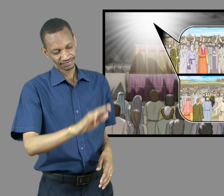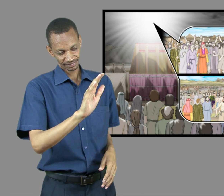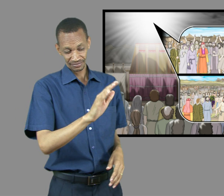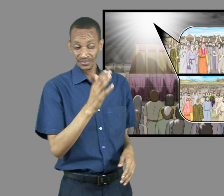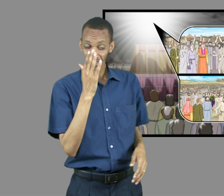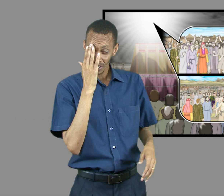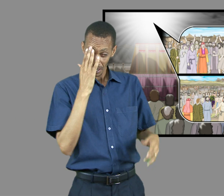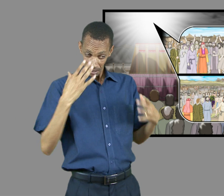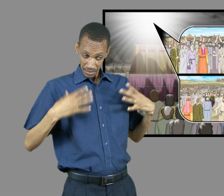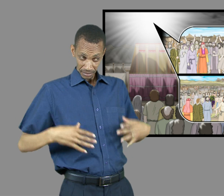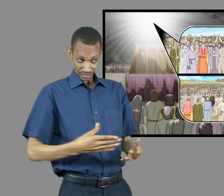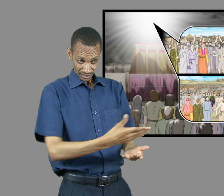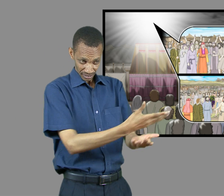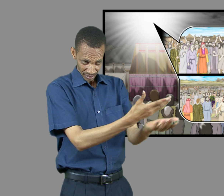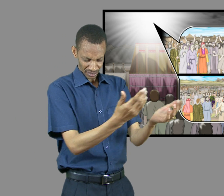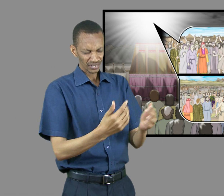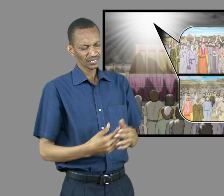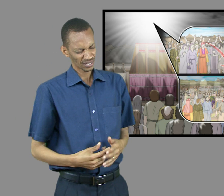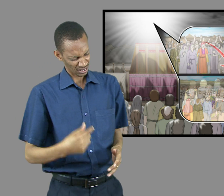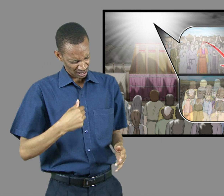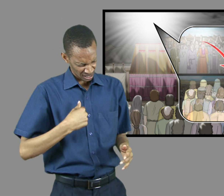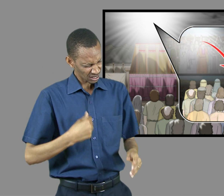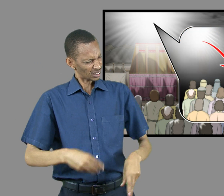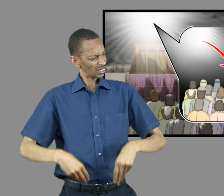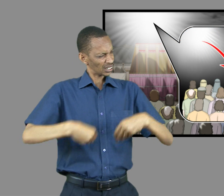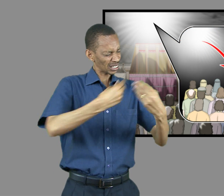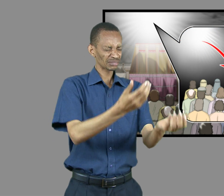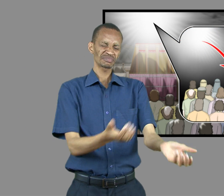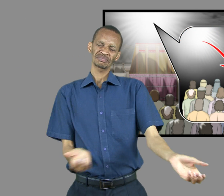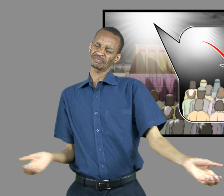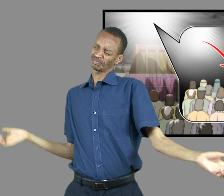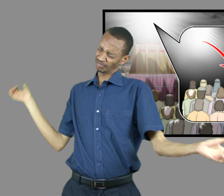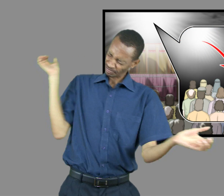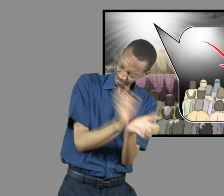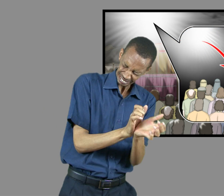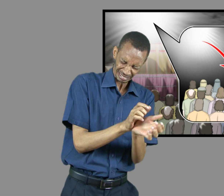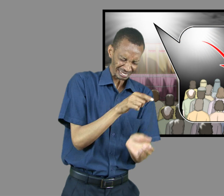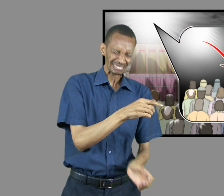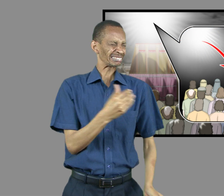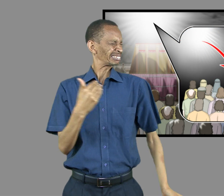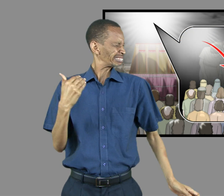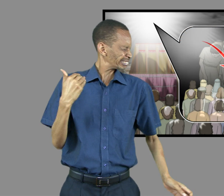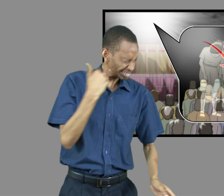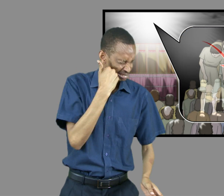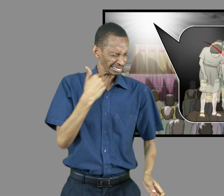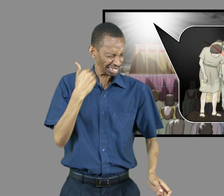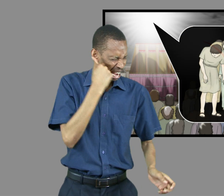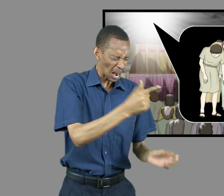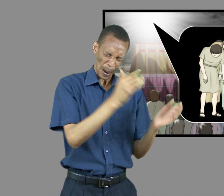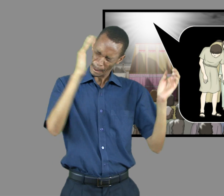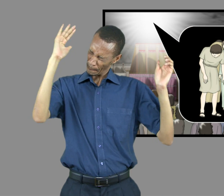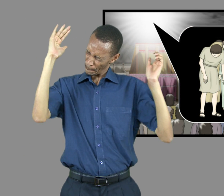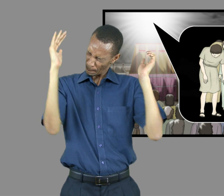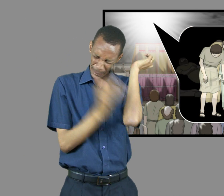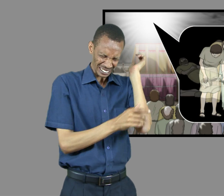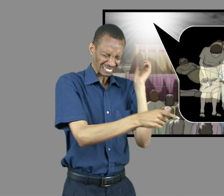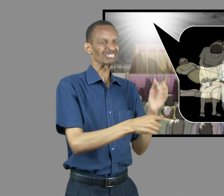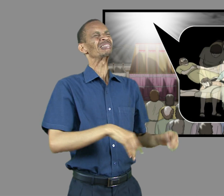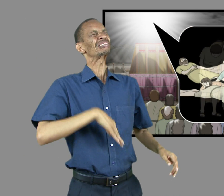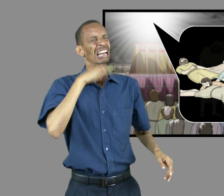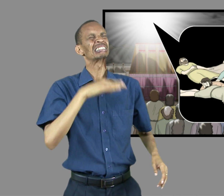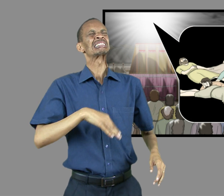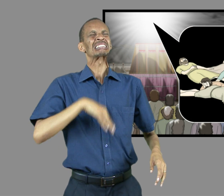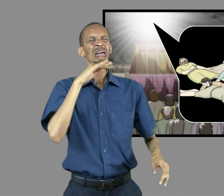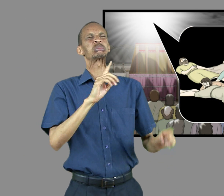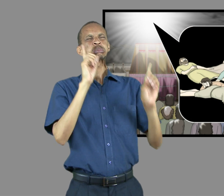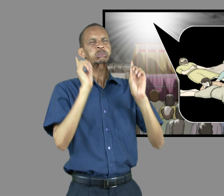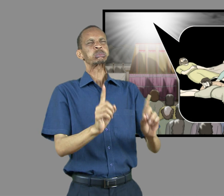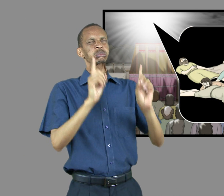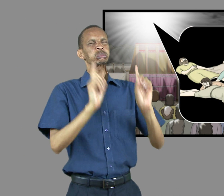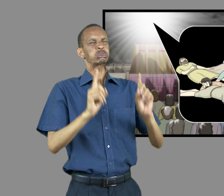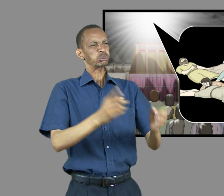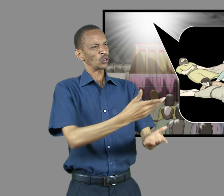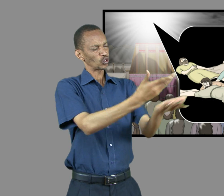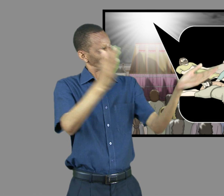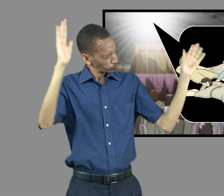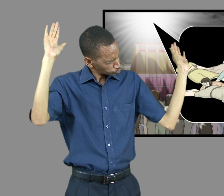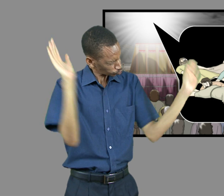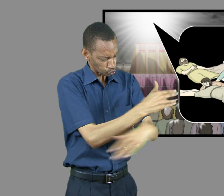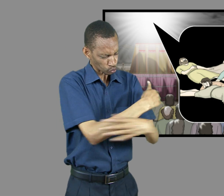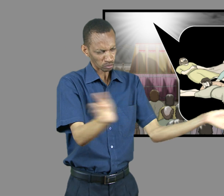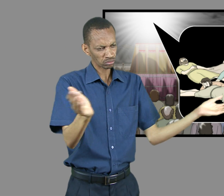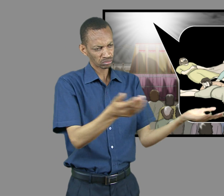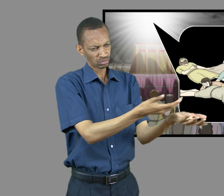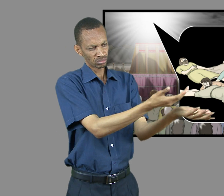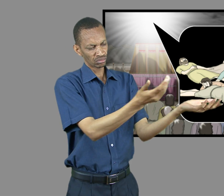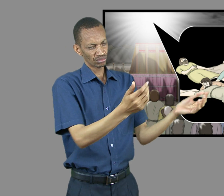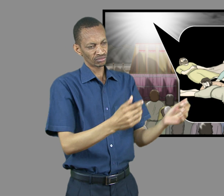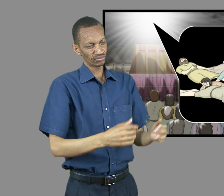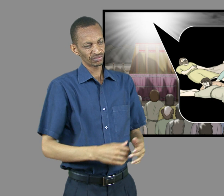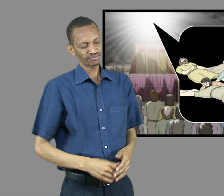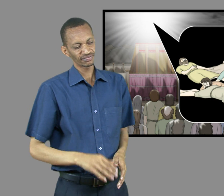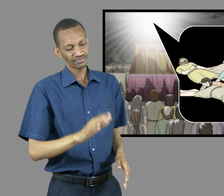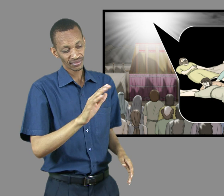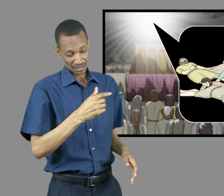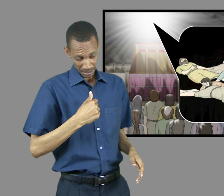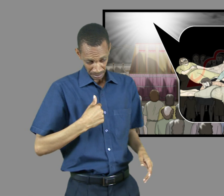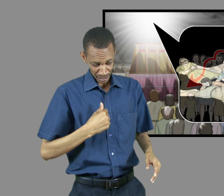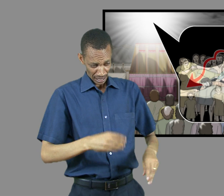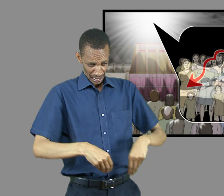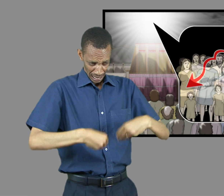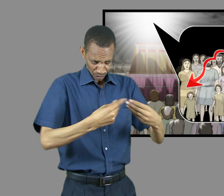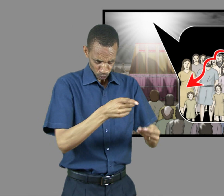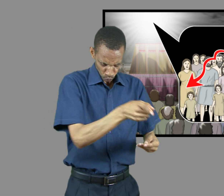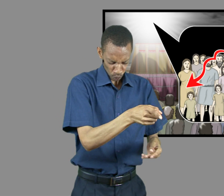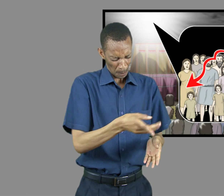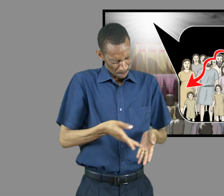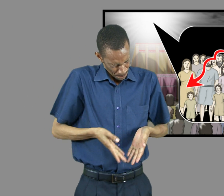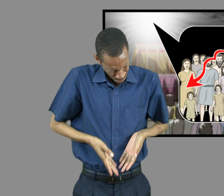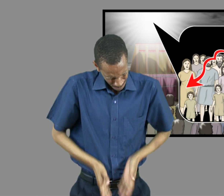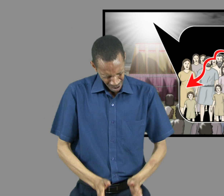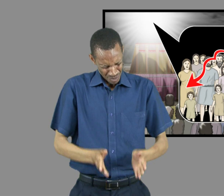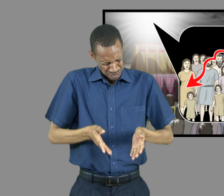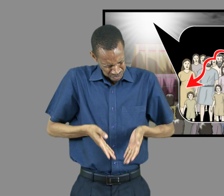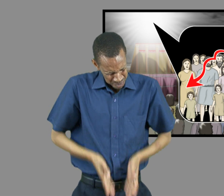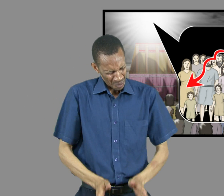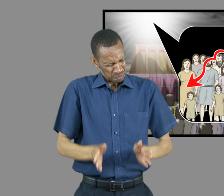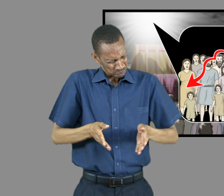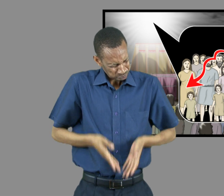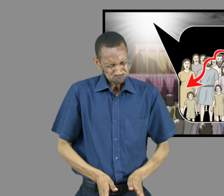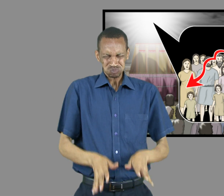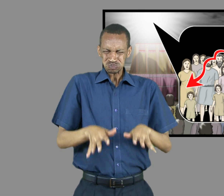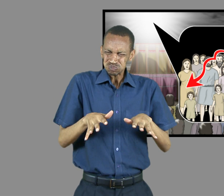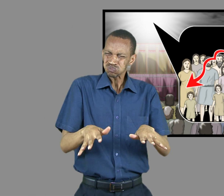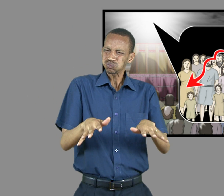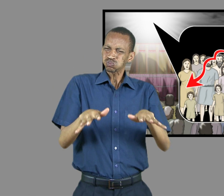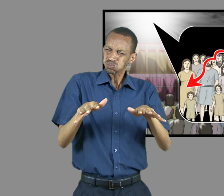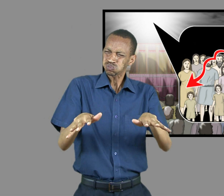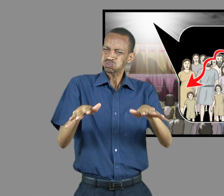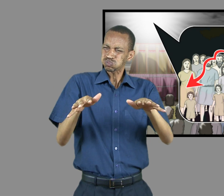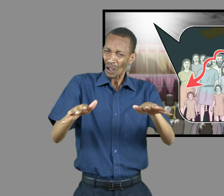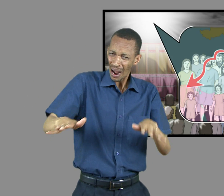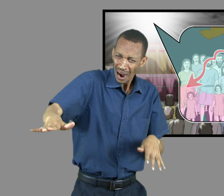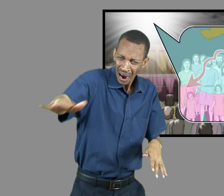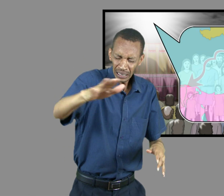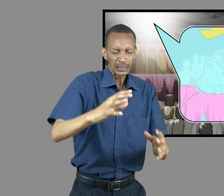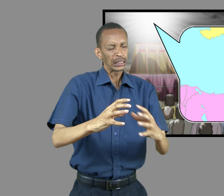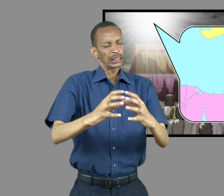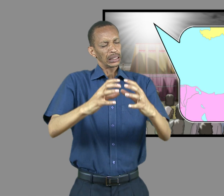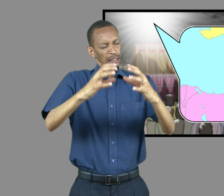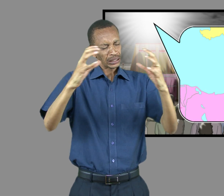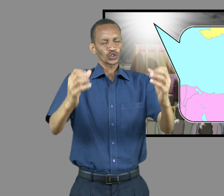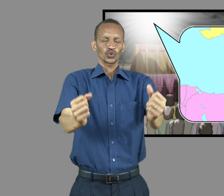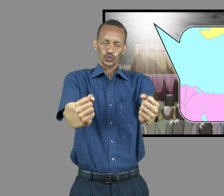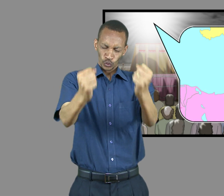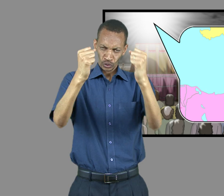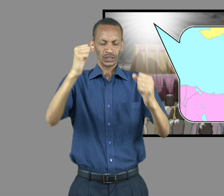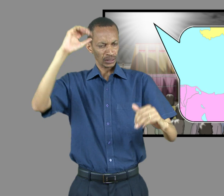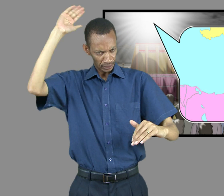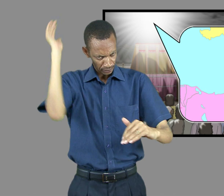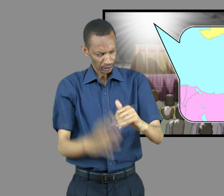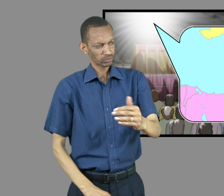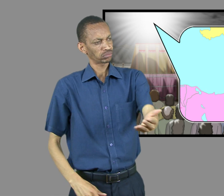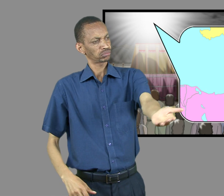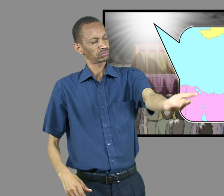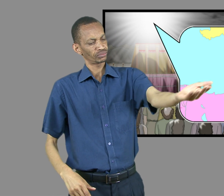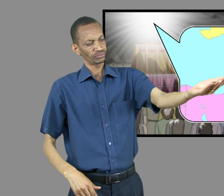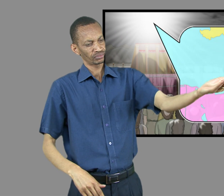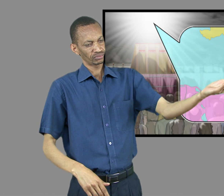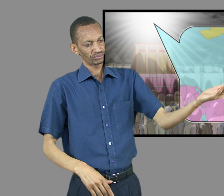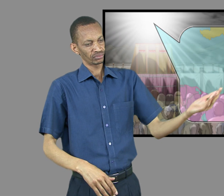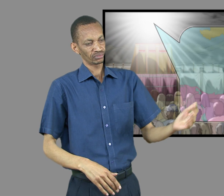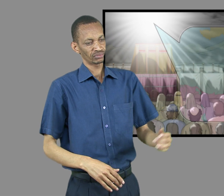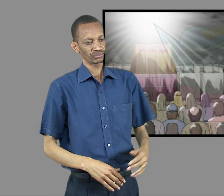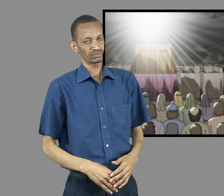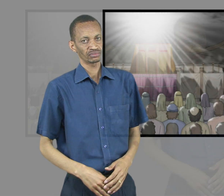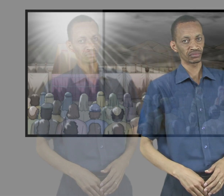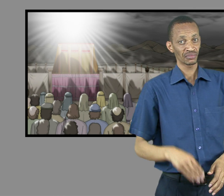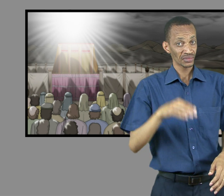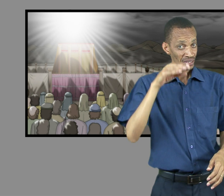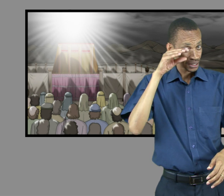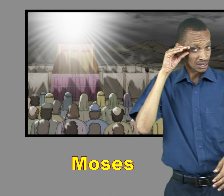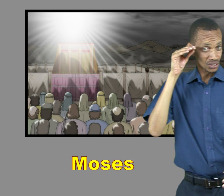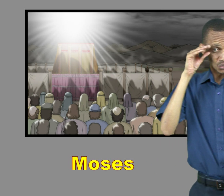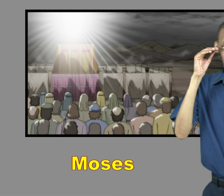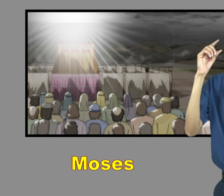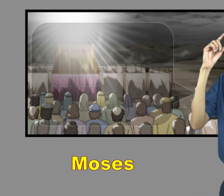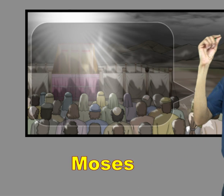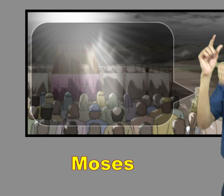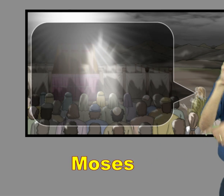I will strike them with a plague and destroy them—and I will make you into a nation greater and mightier than they are.”